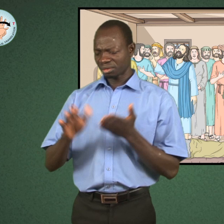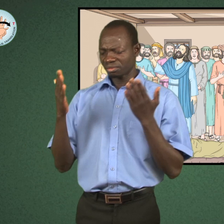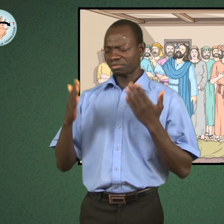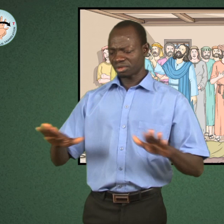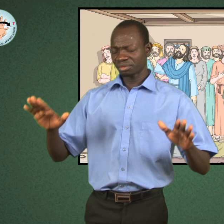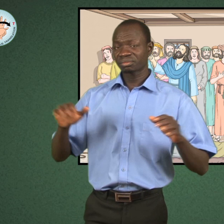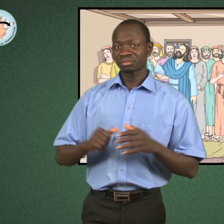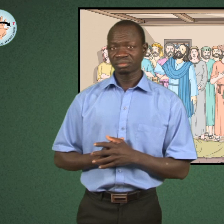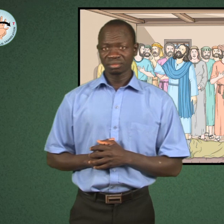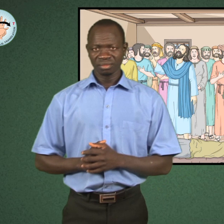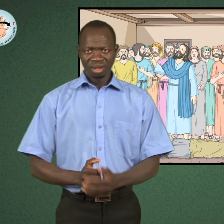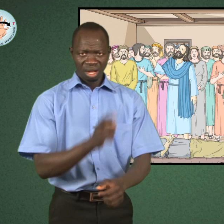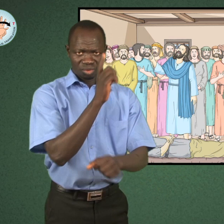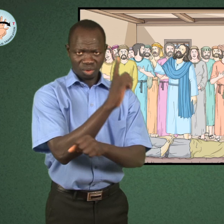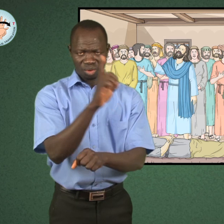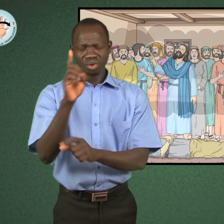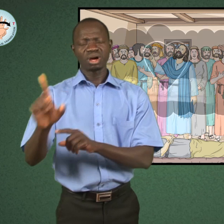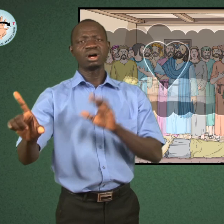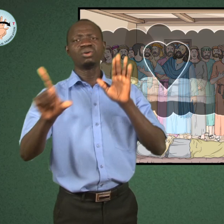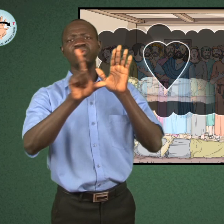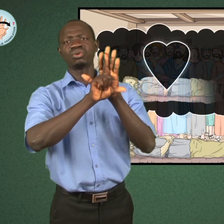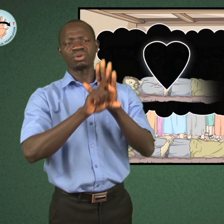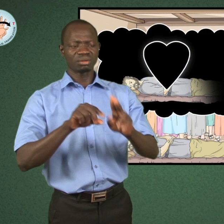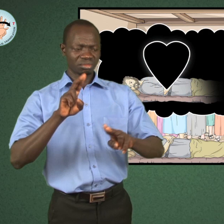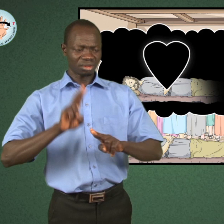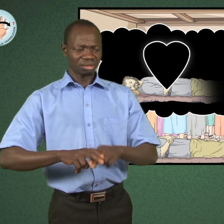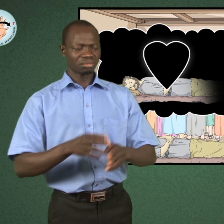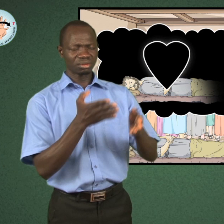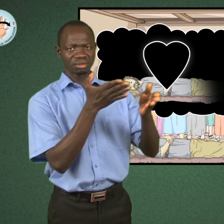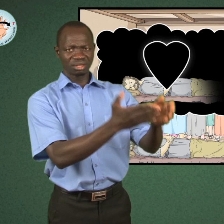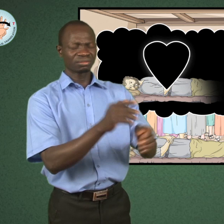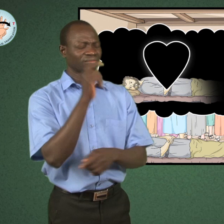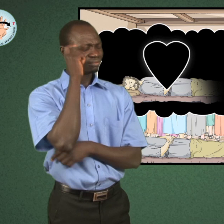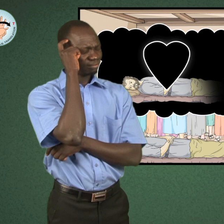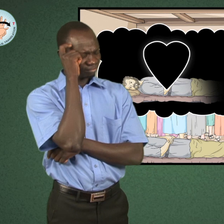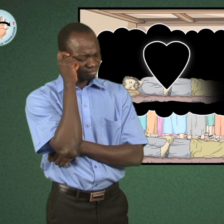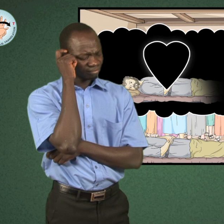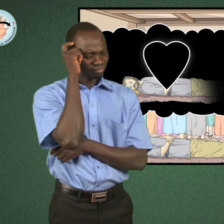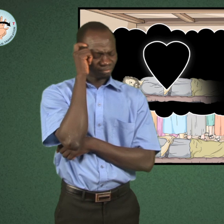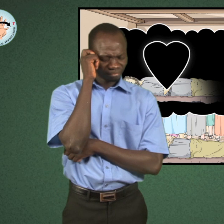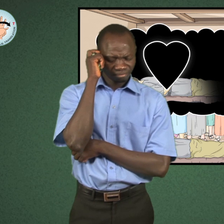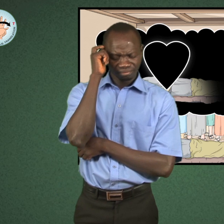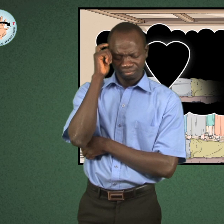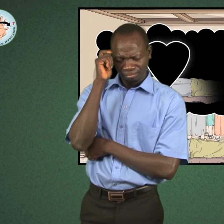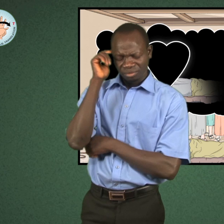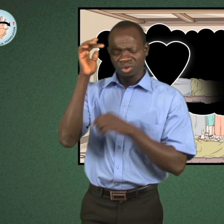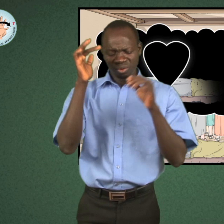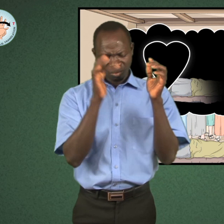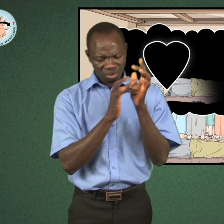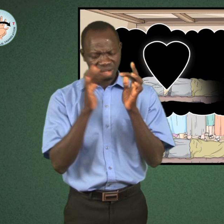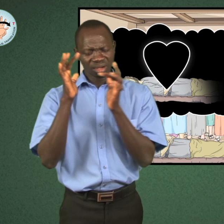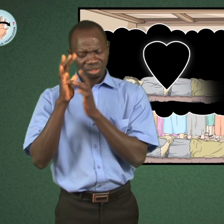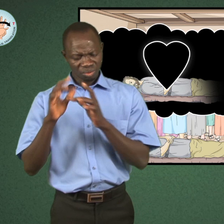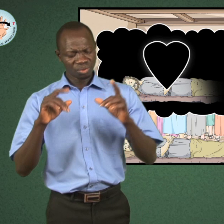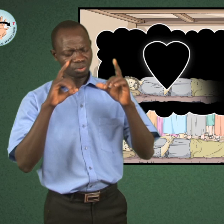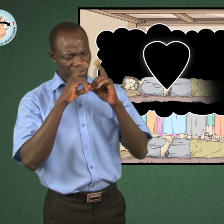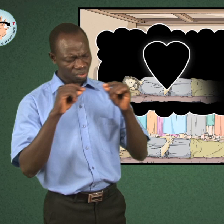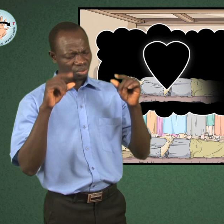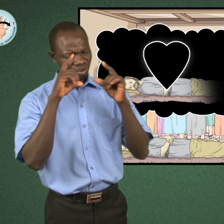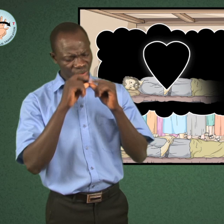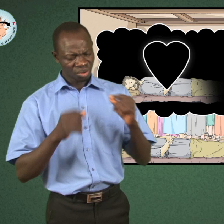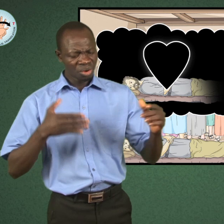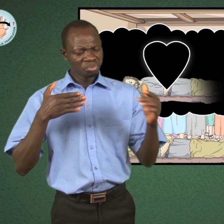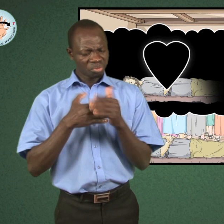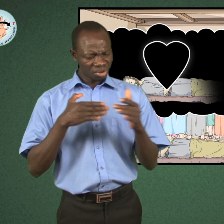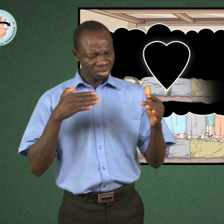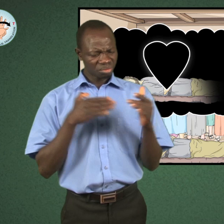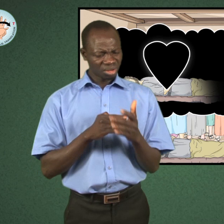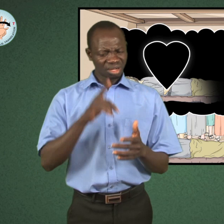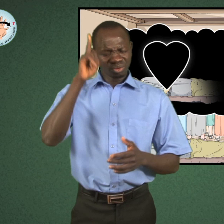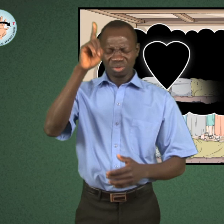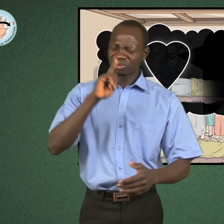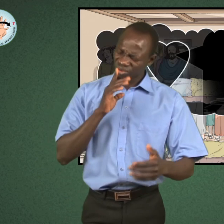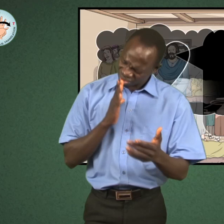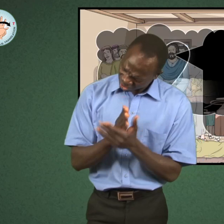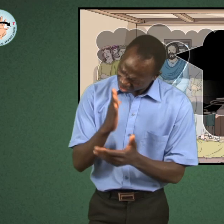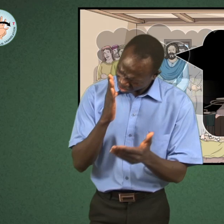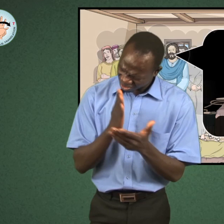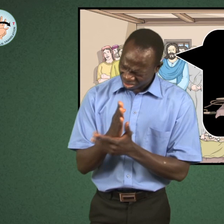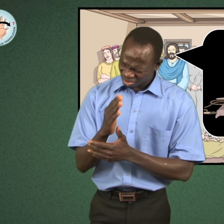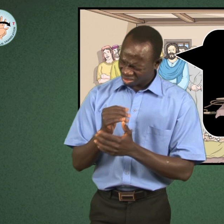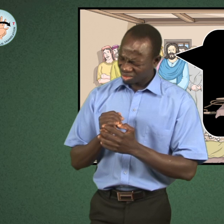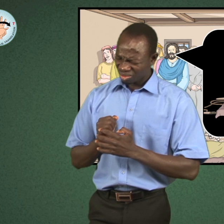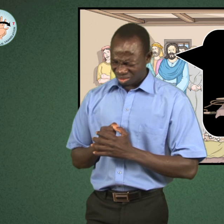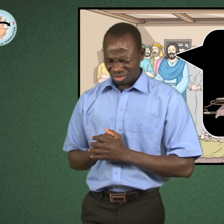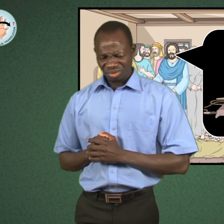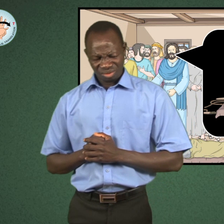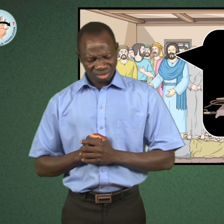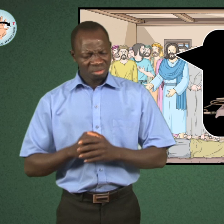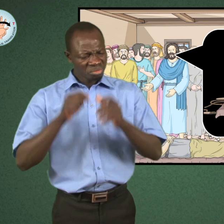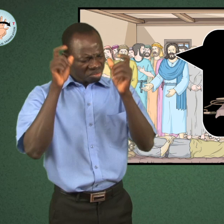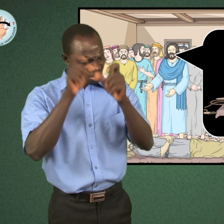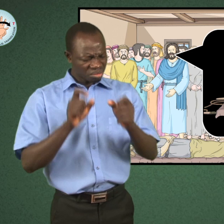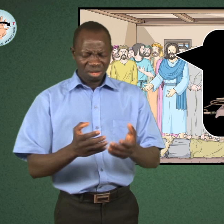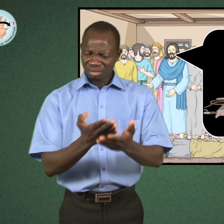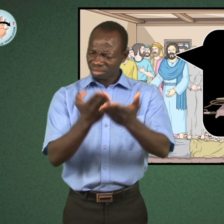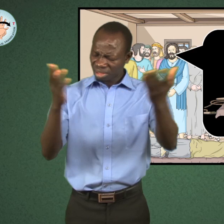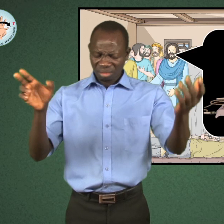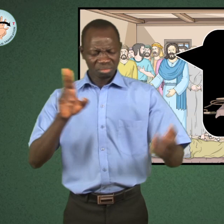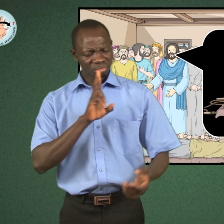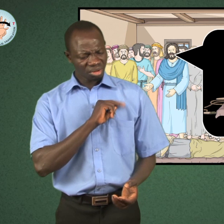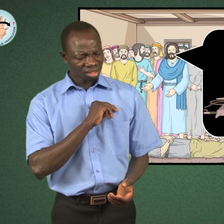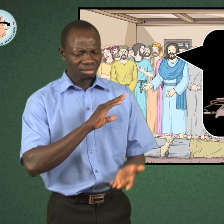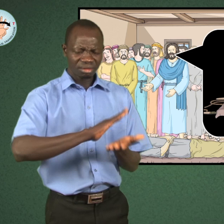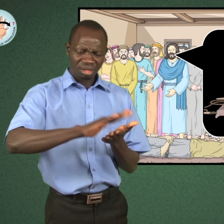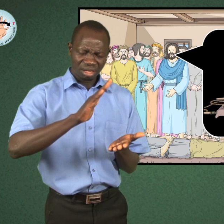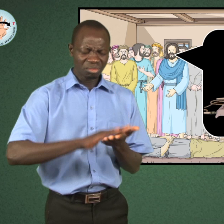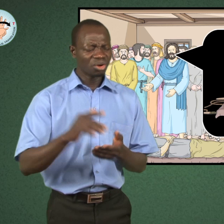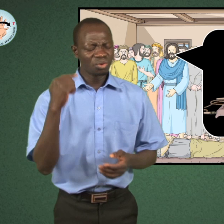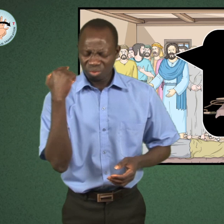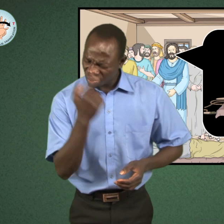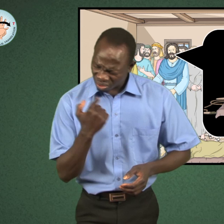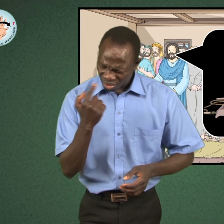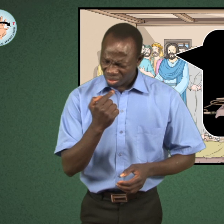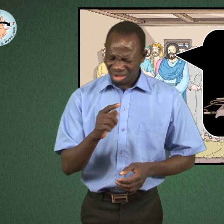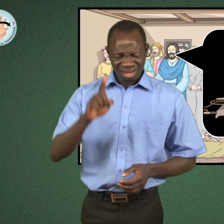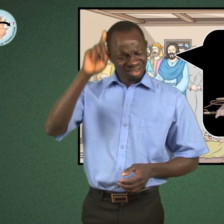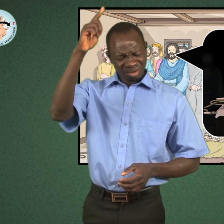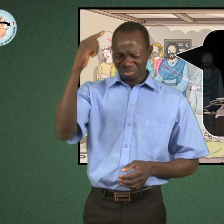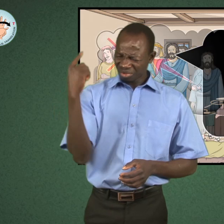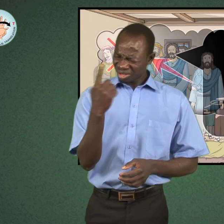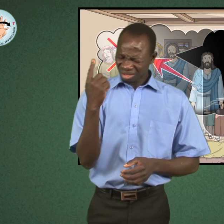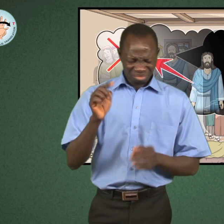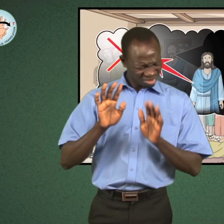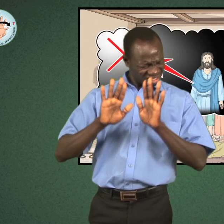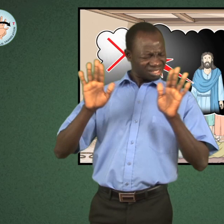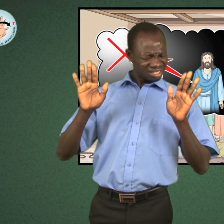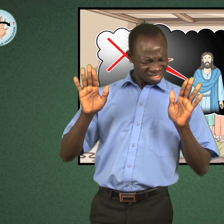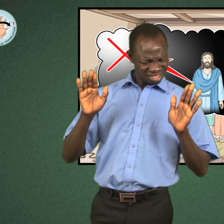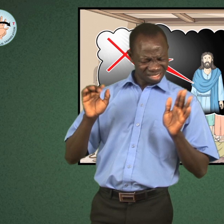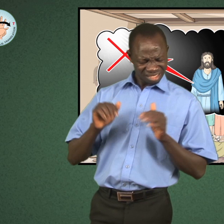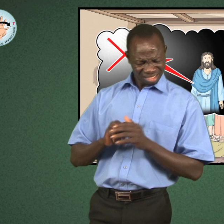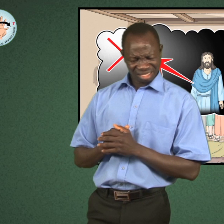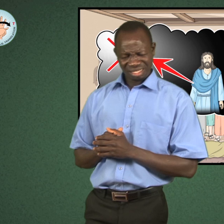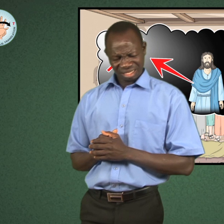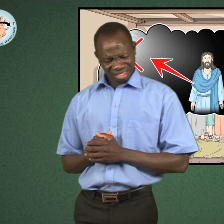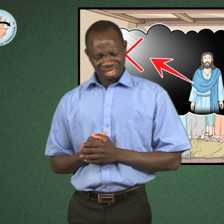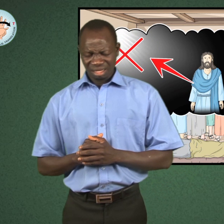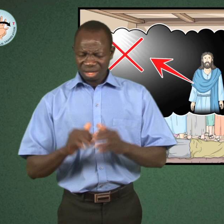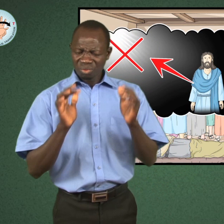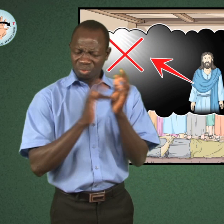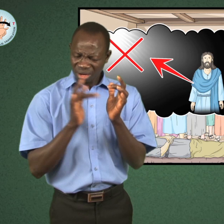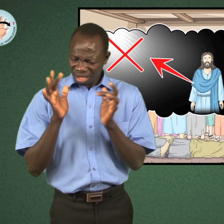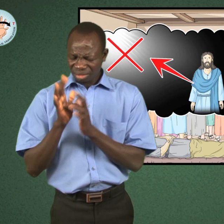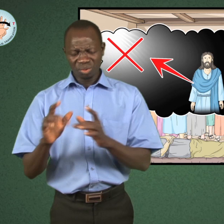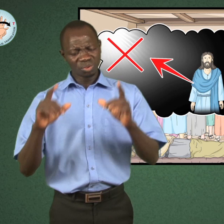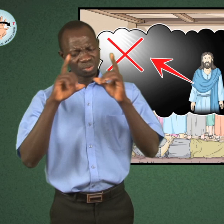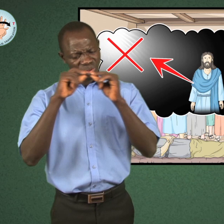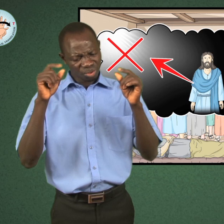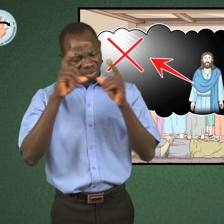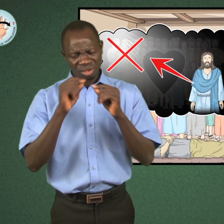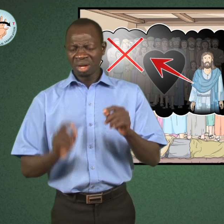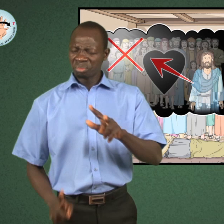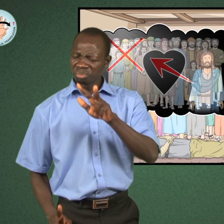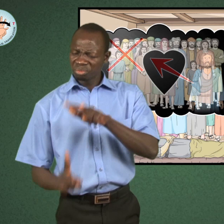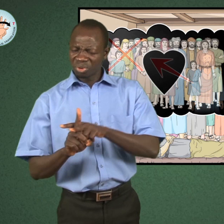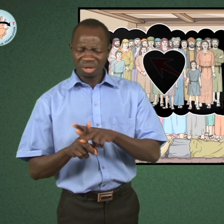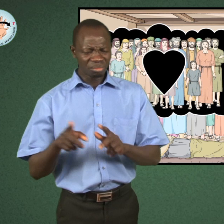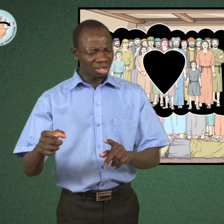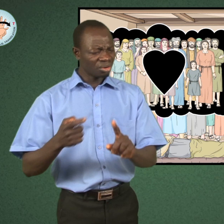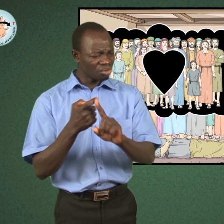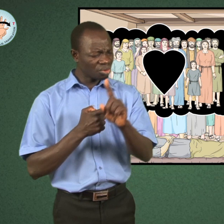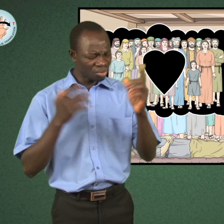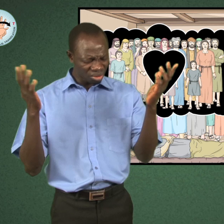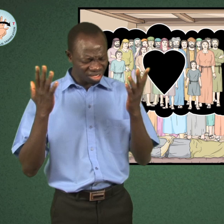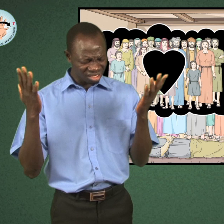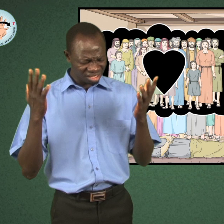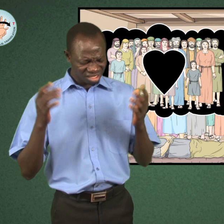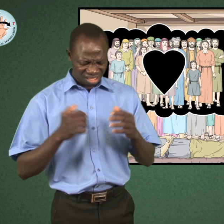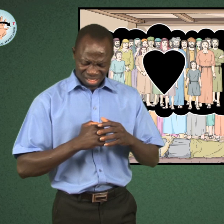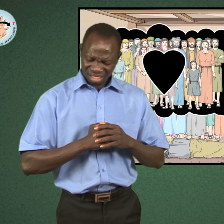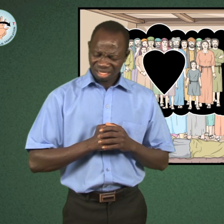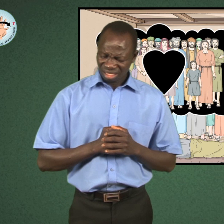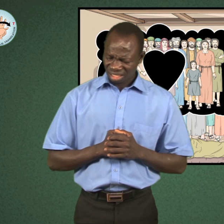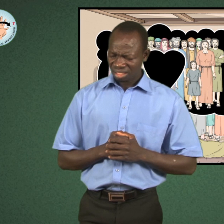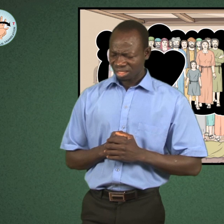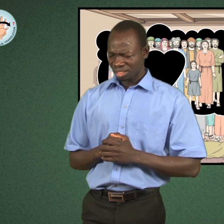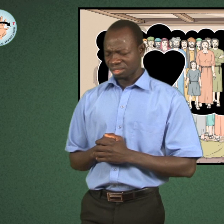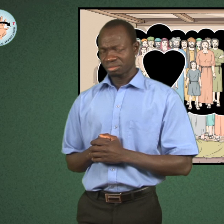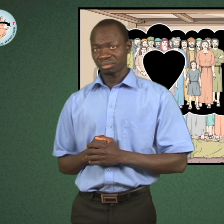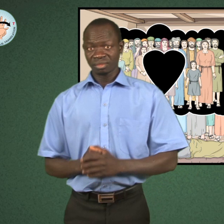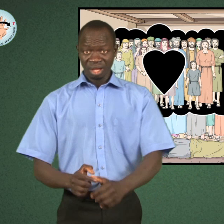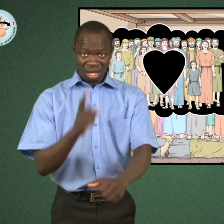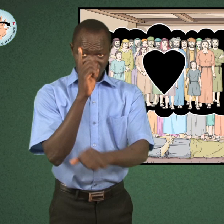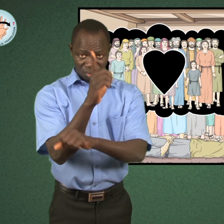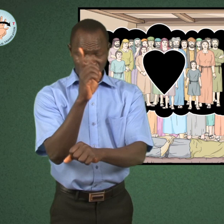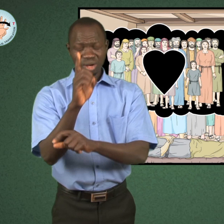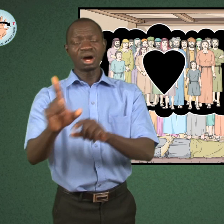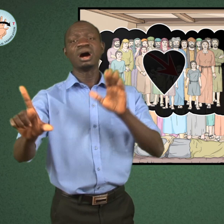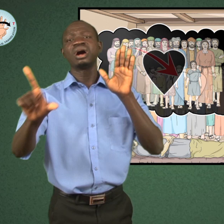But some of the scribes were sitting there and thinking in their hearts, “Why does this man speak like this?